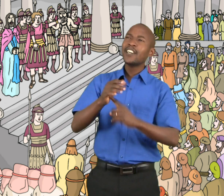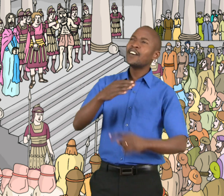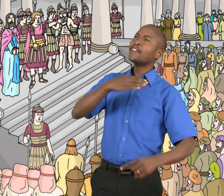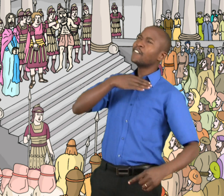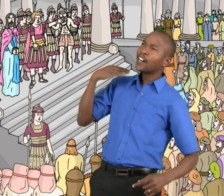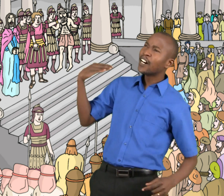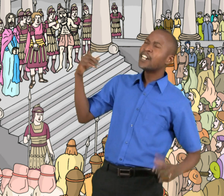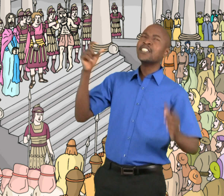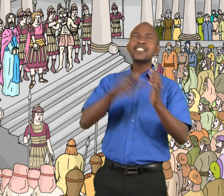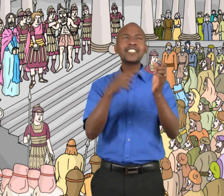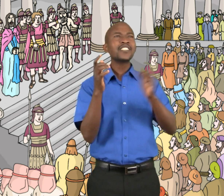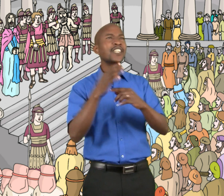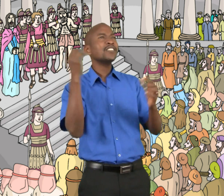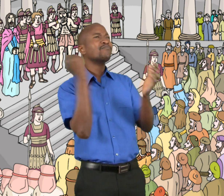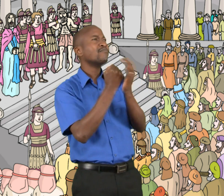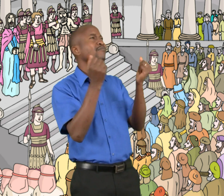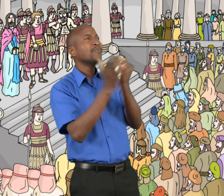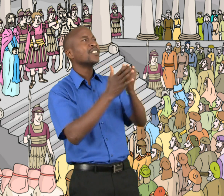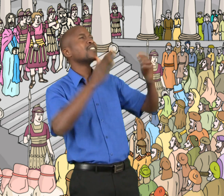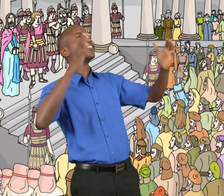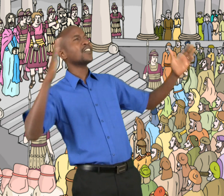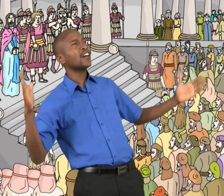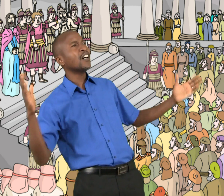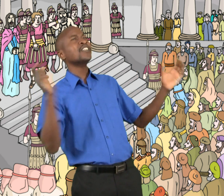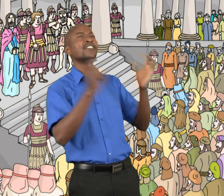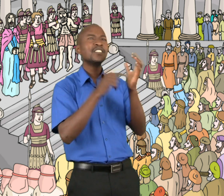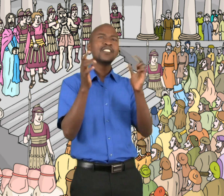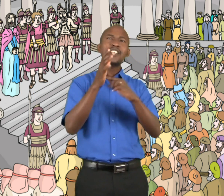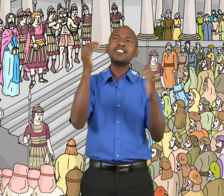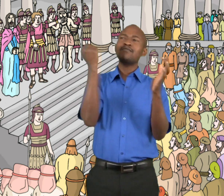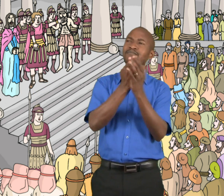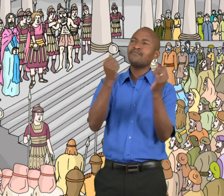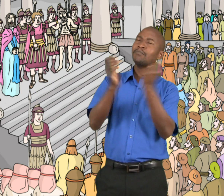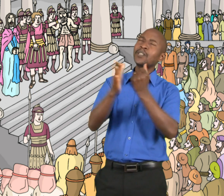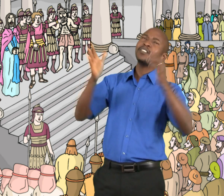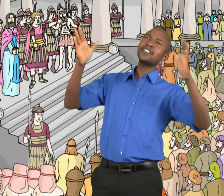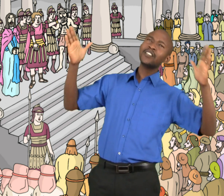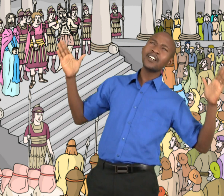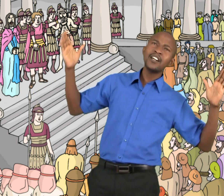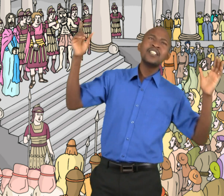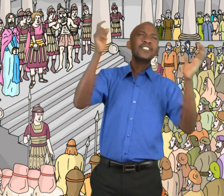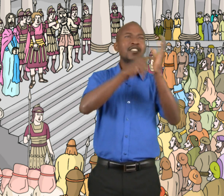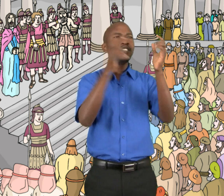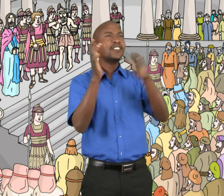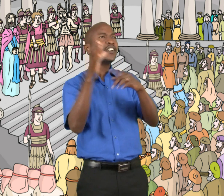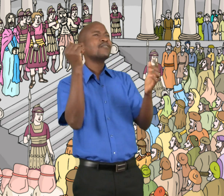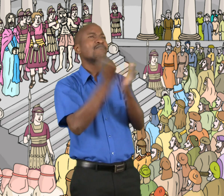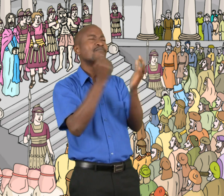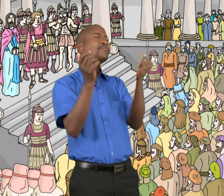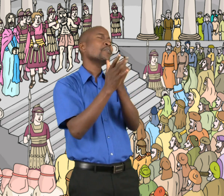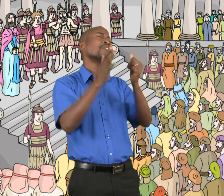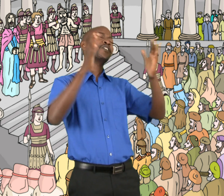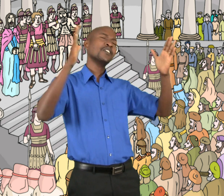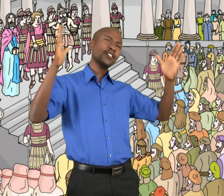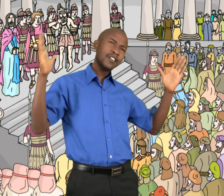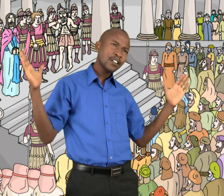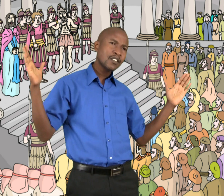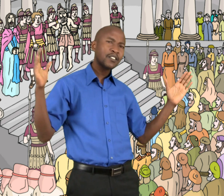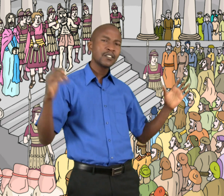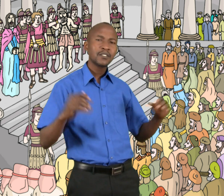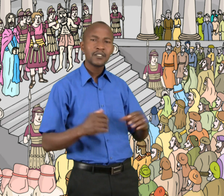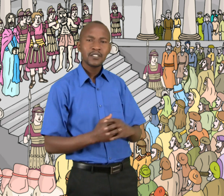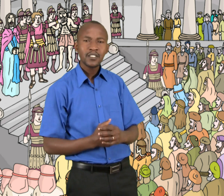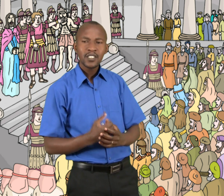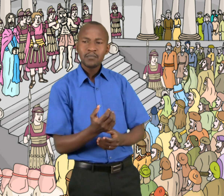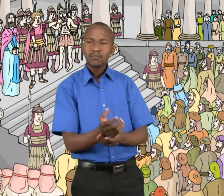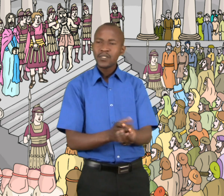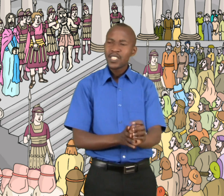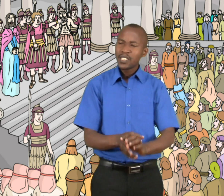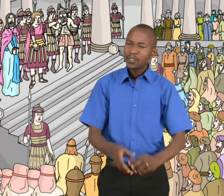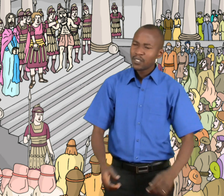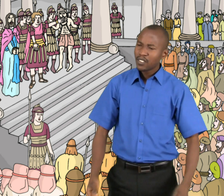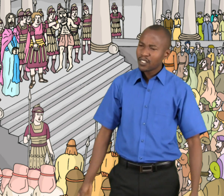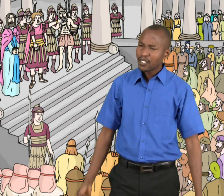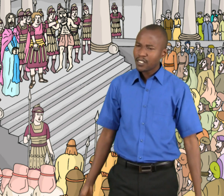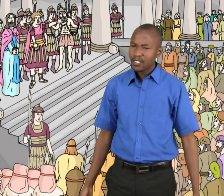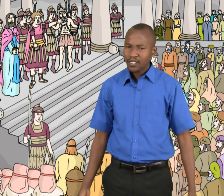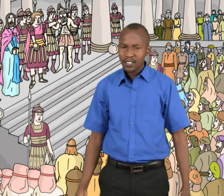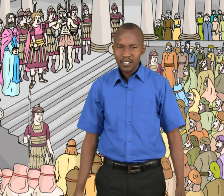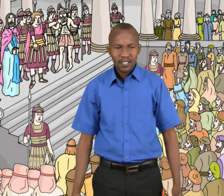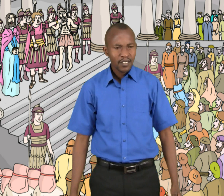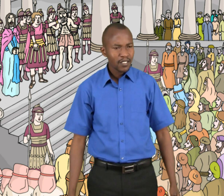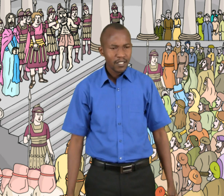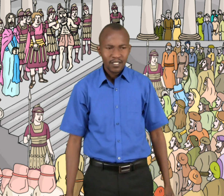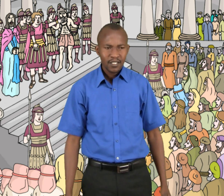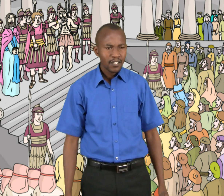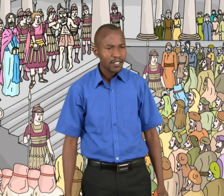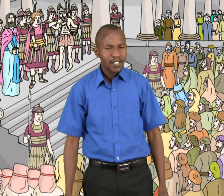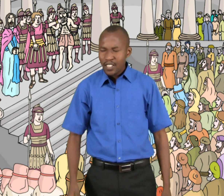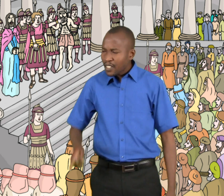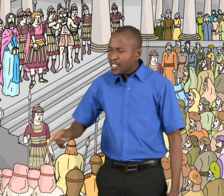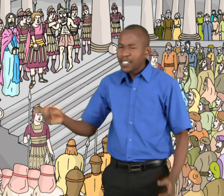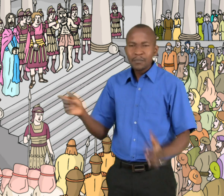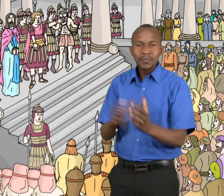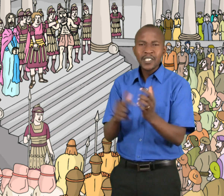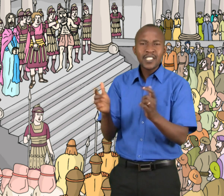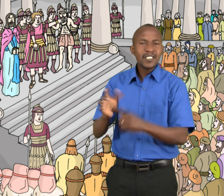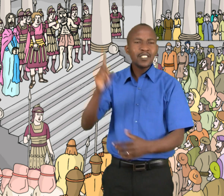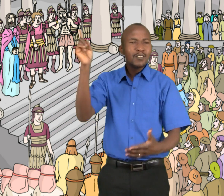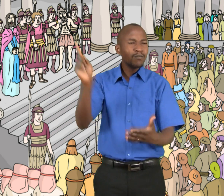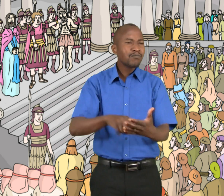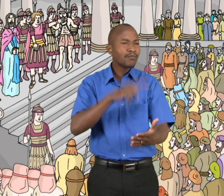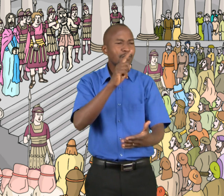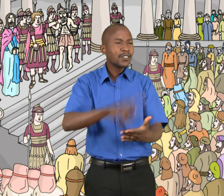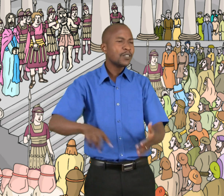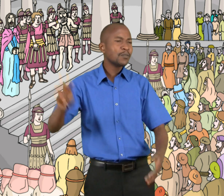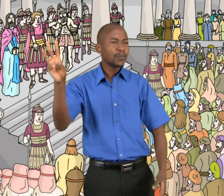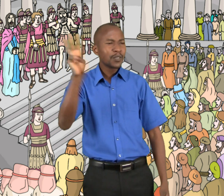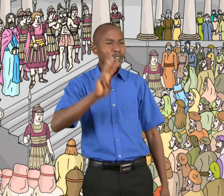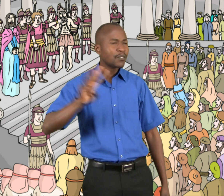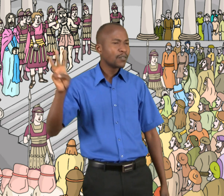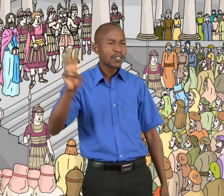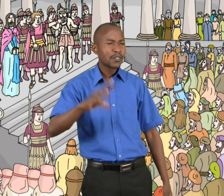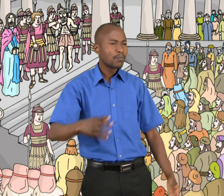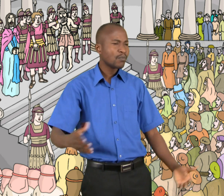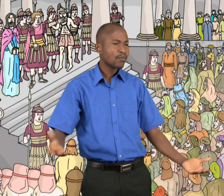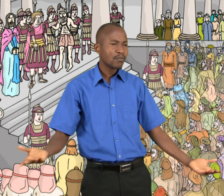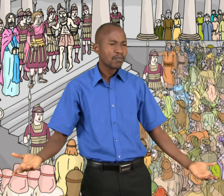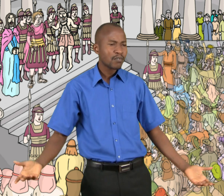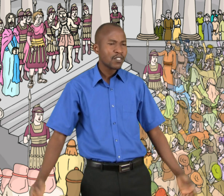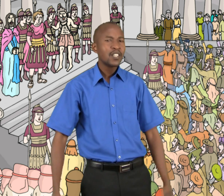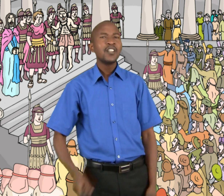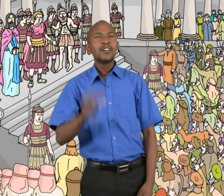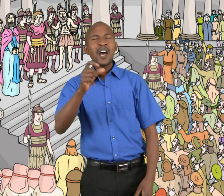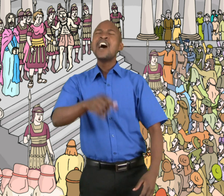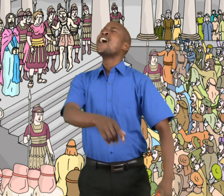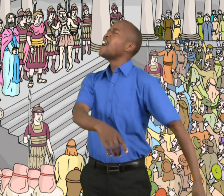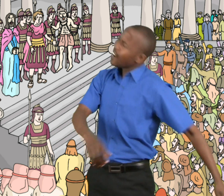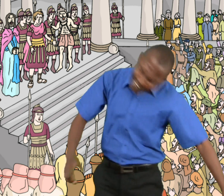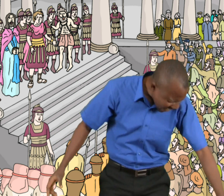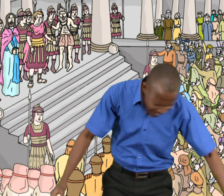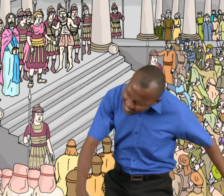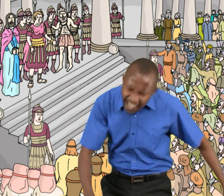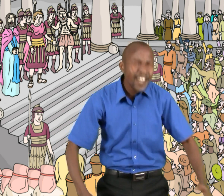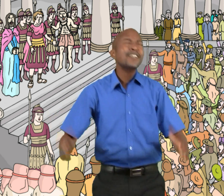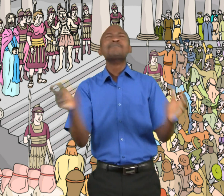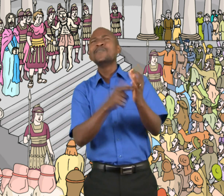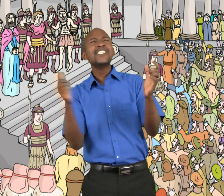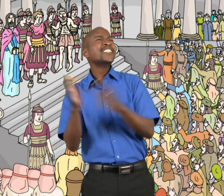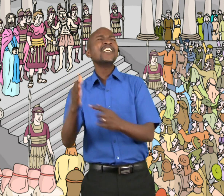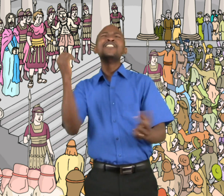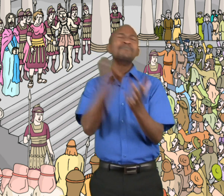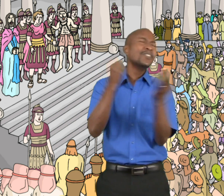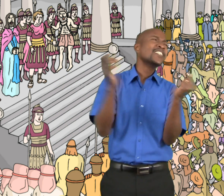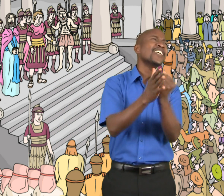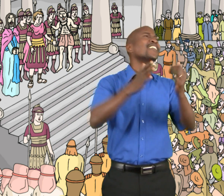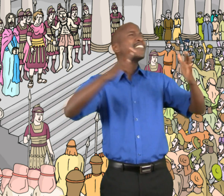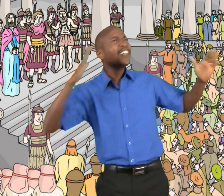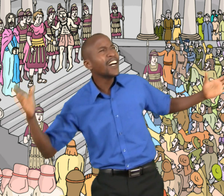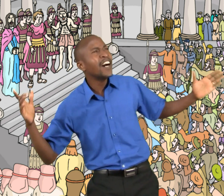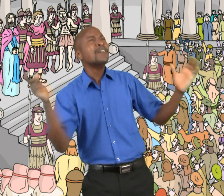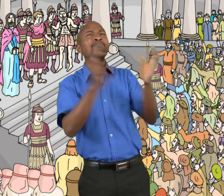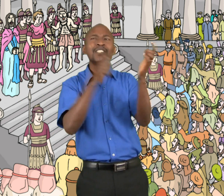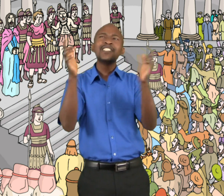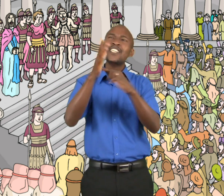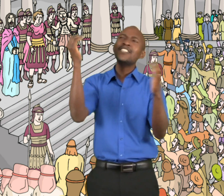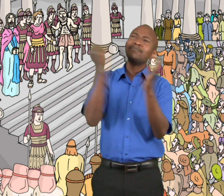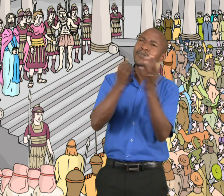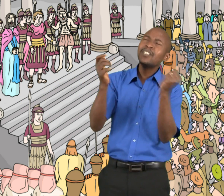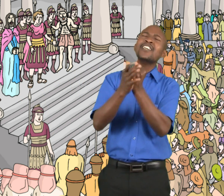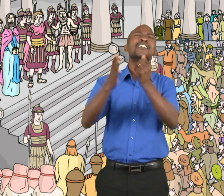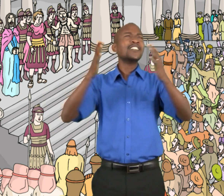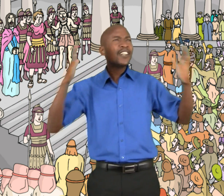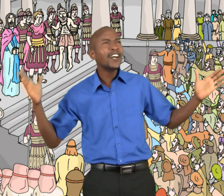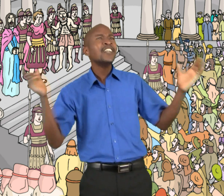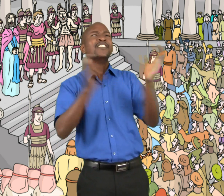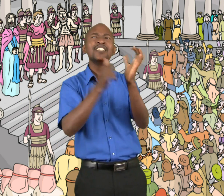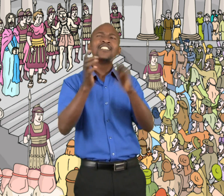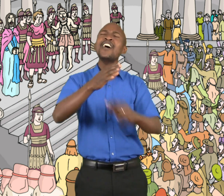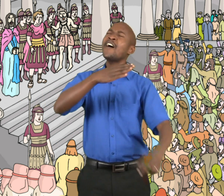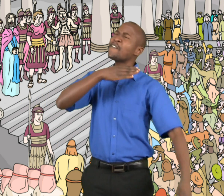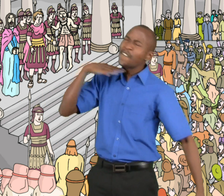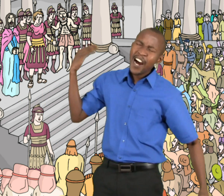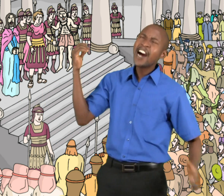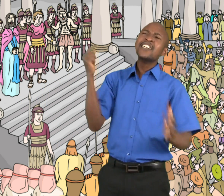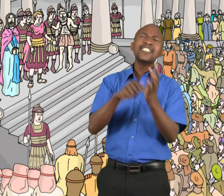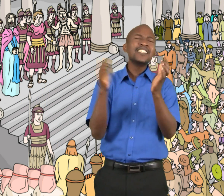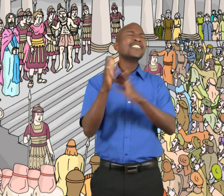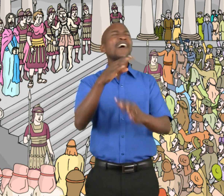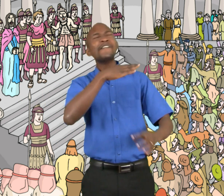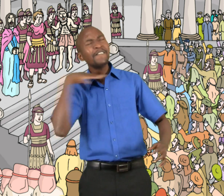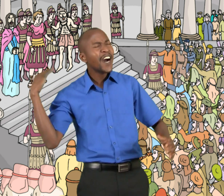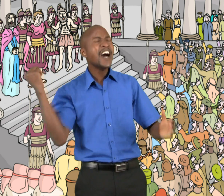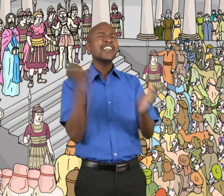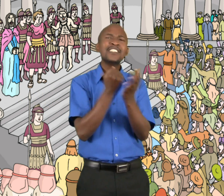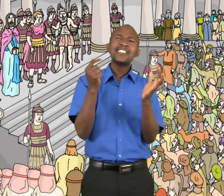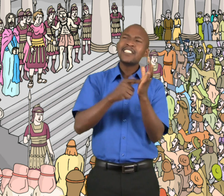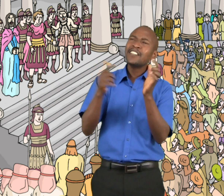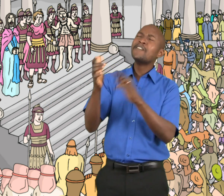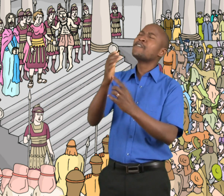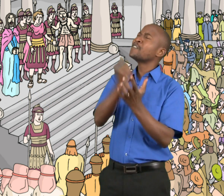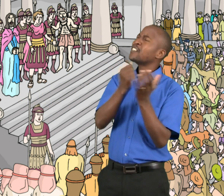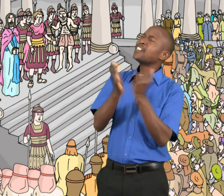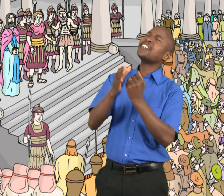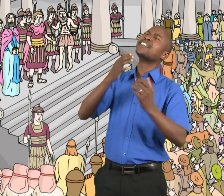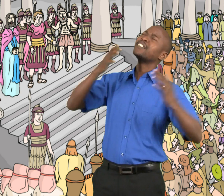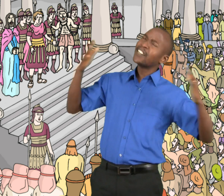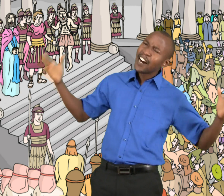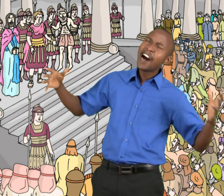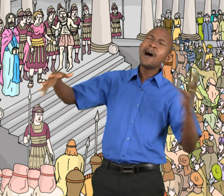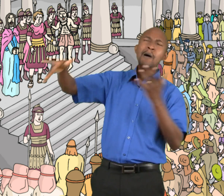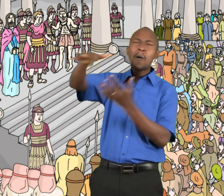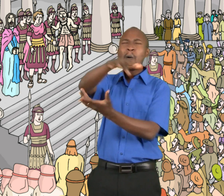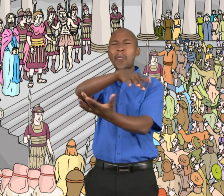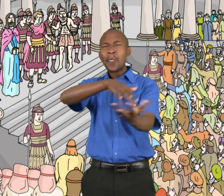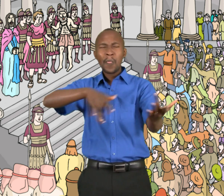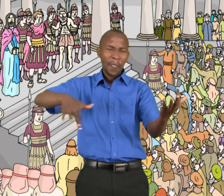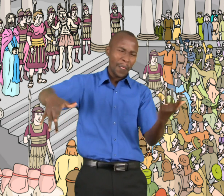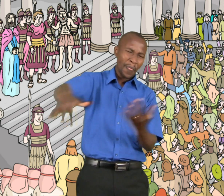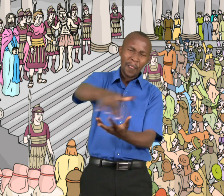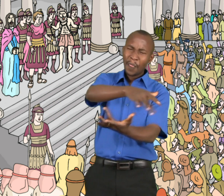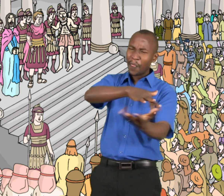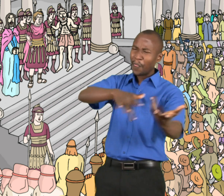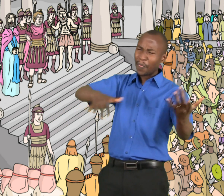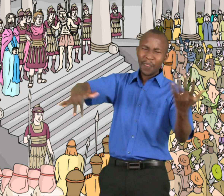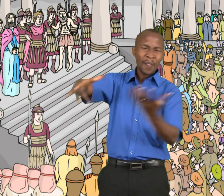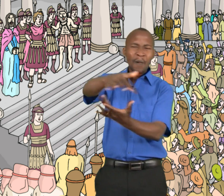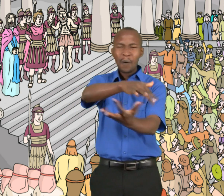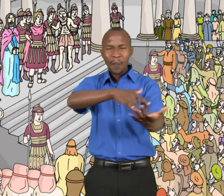They all answered, “Crucify Him!” “Why?” asked Pilate. “What evil has He done?”